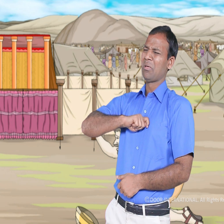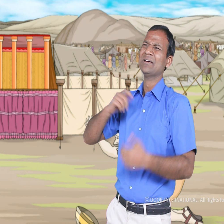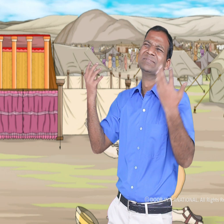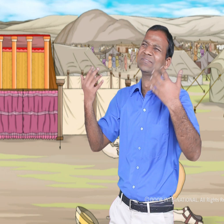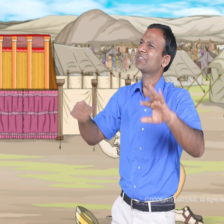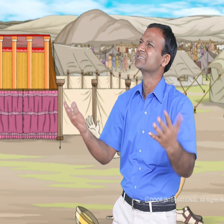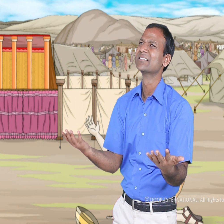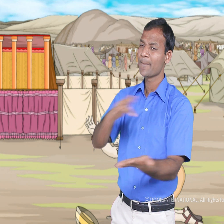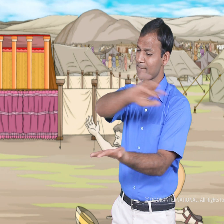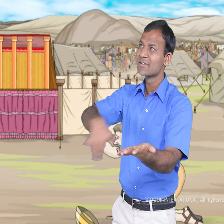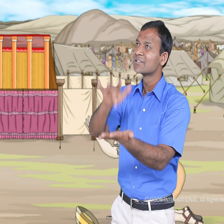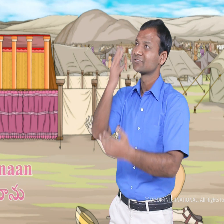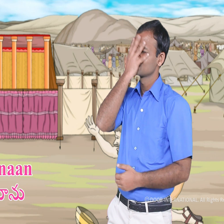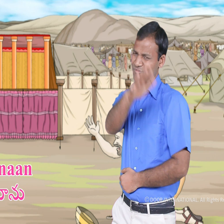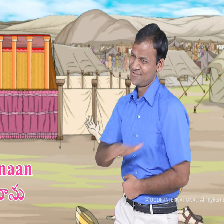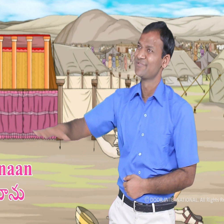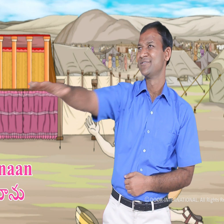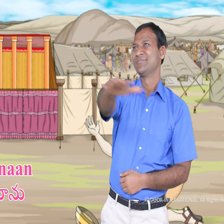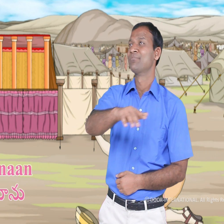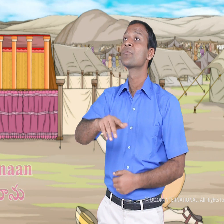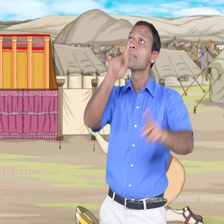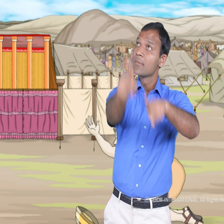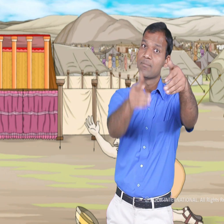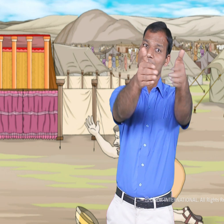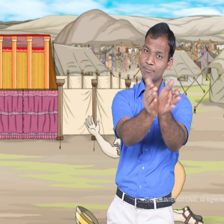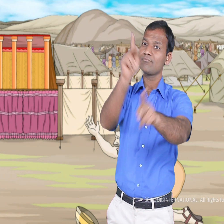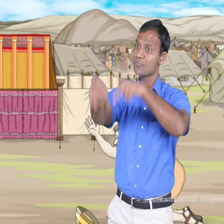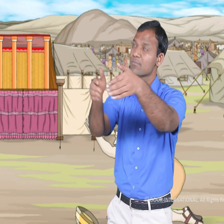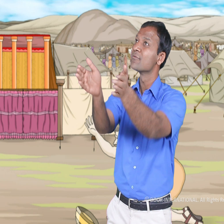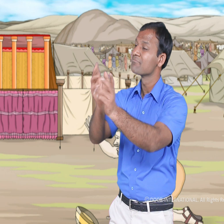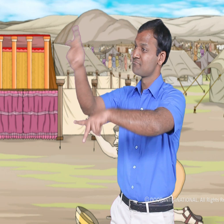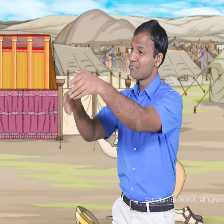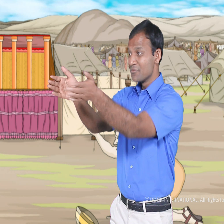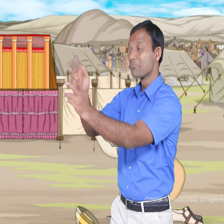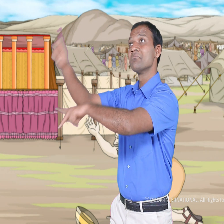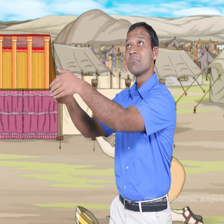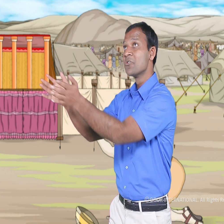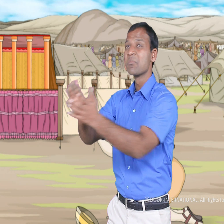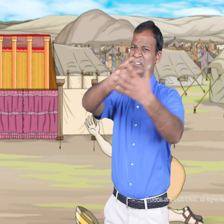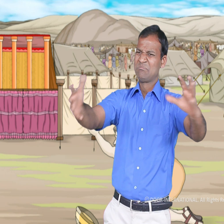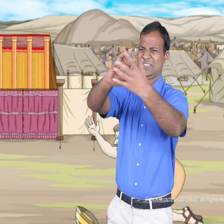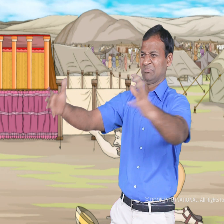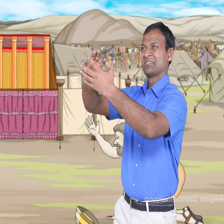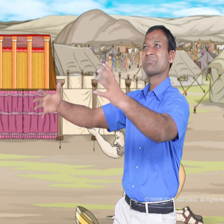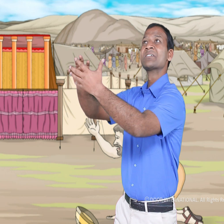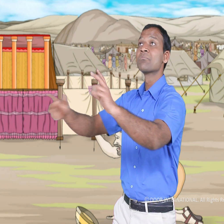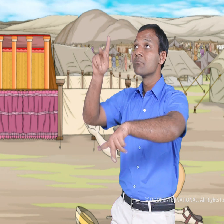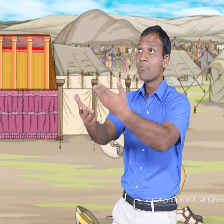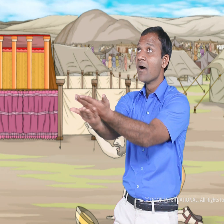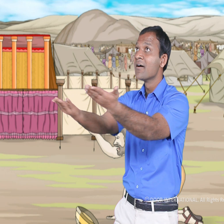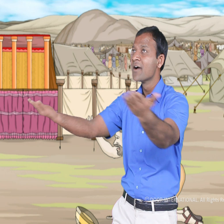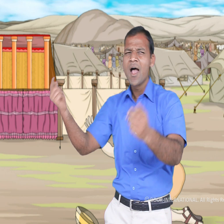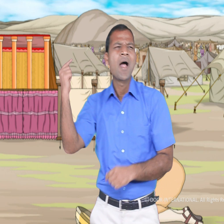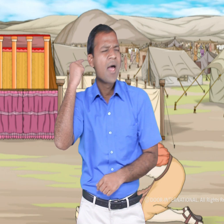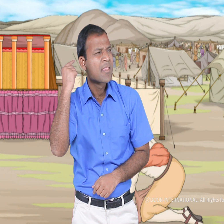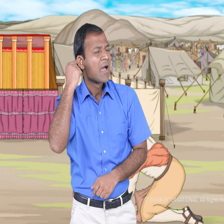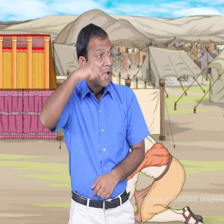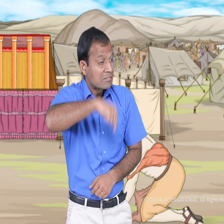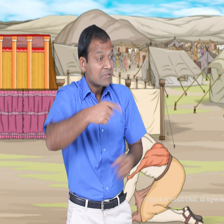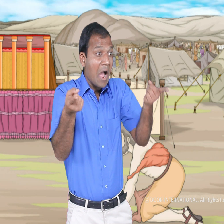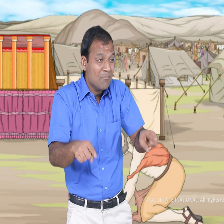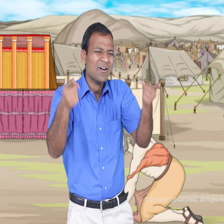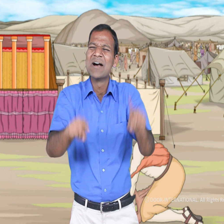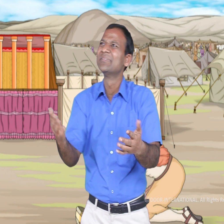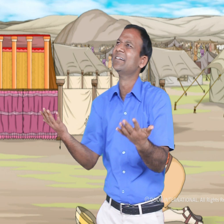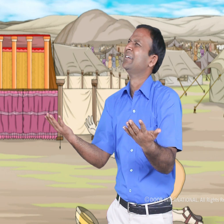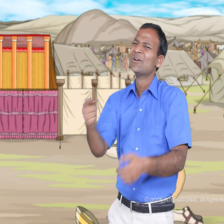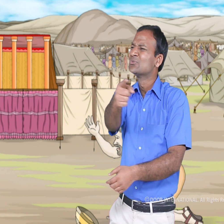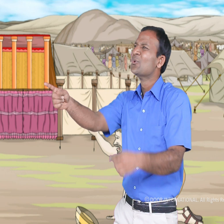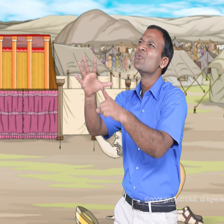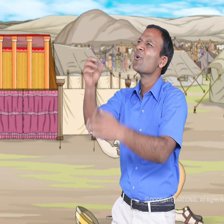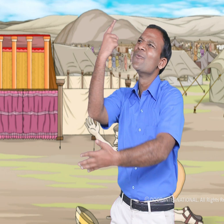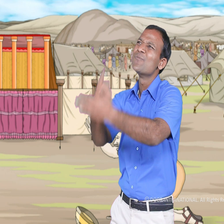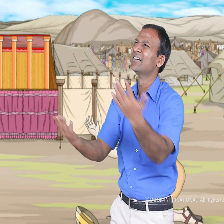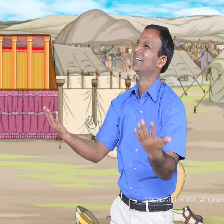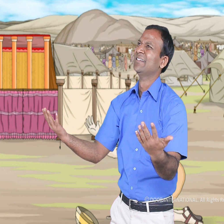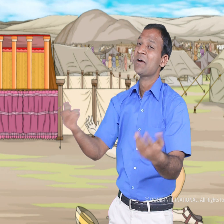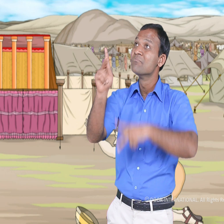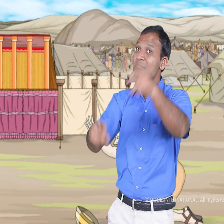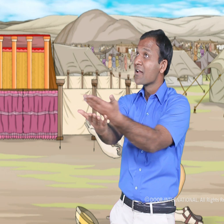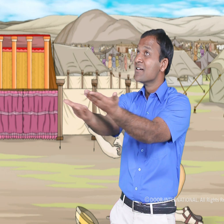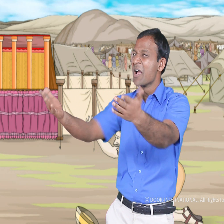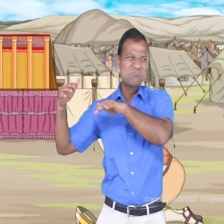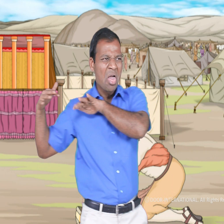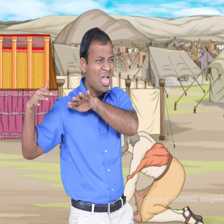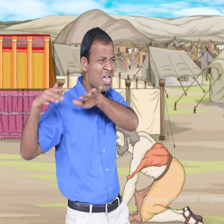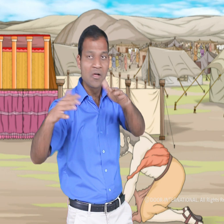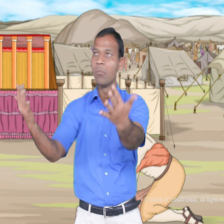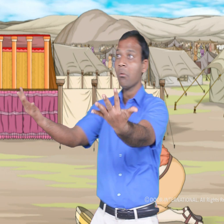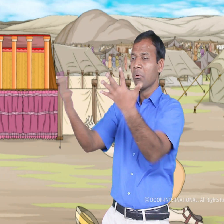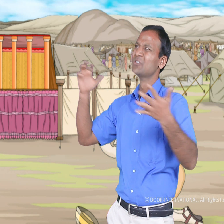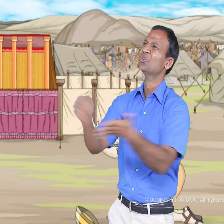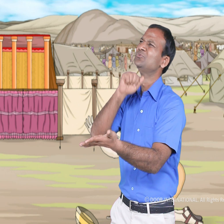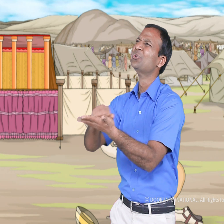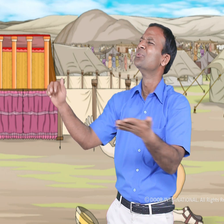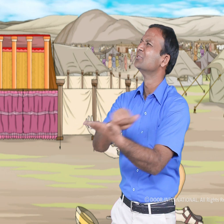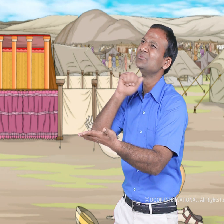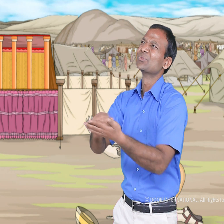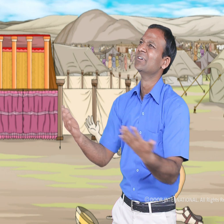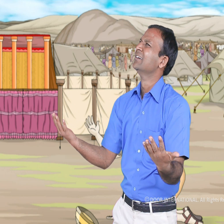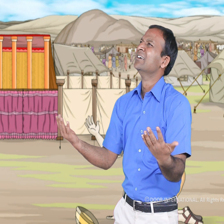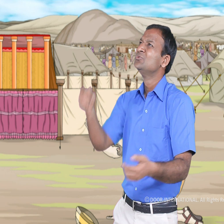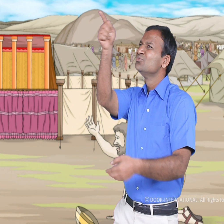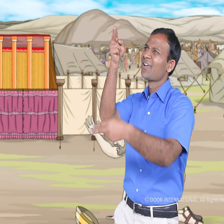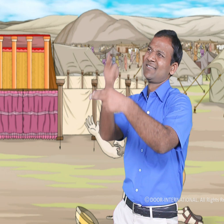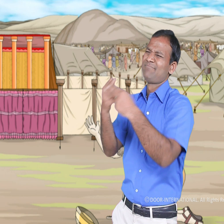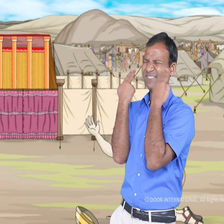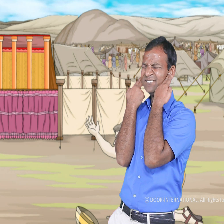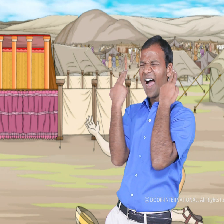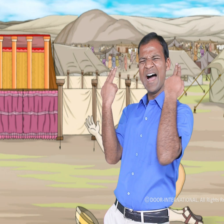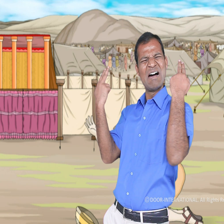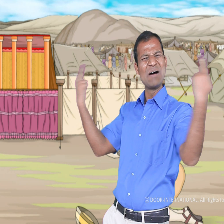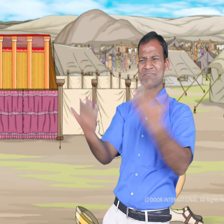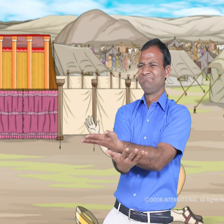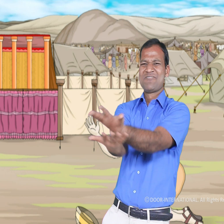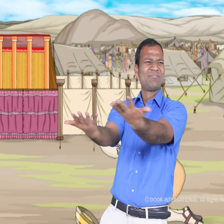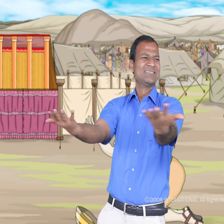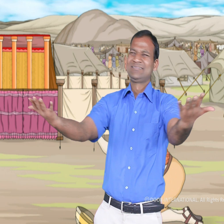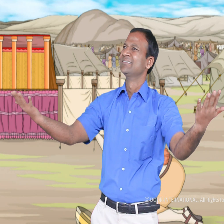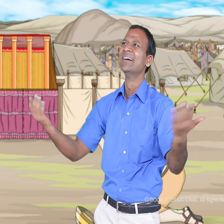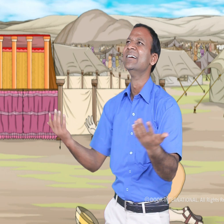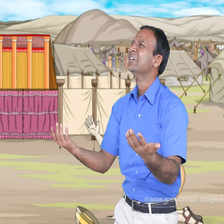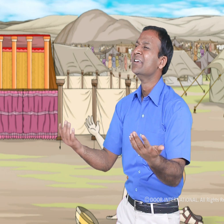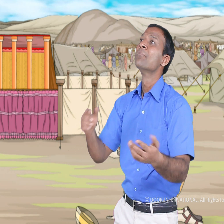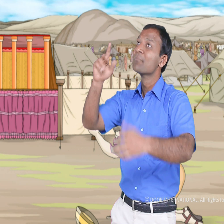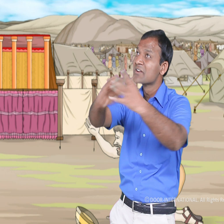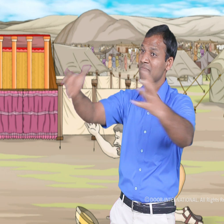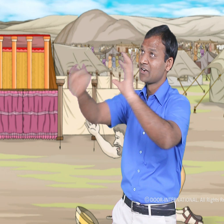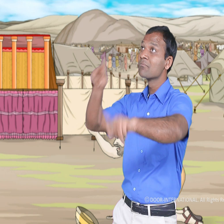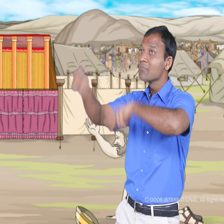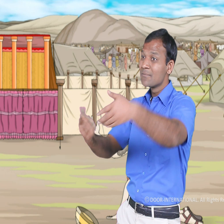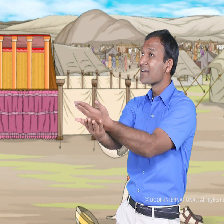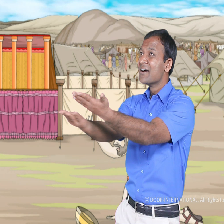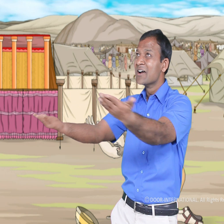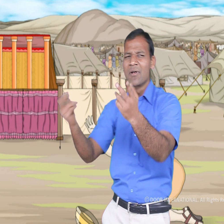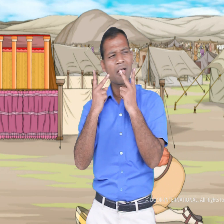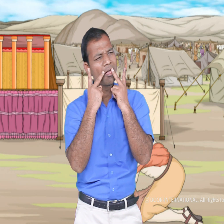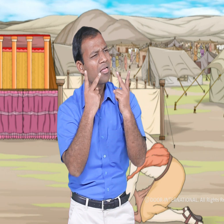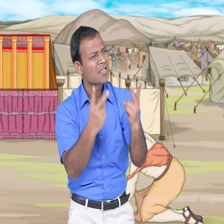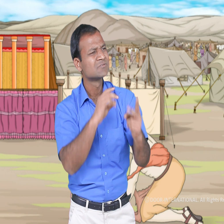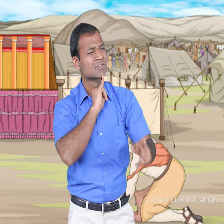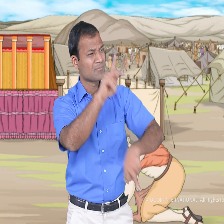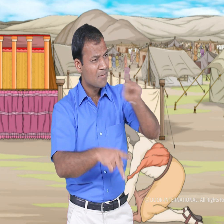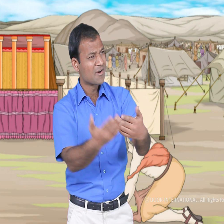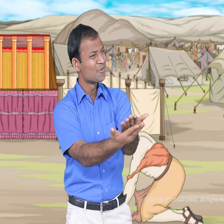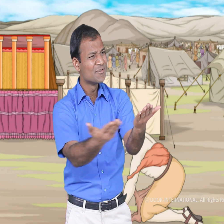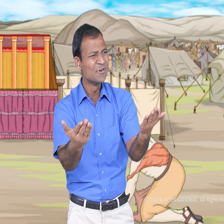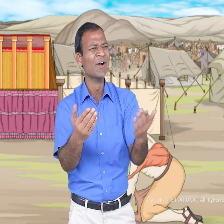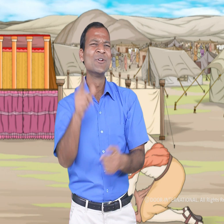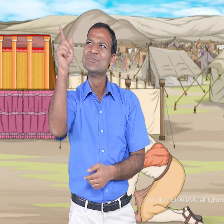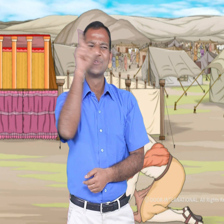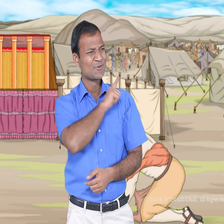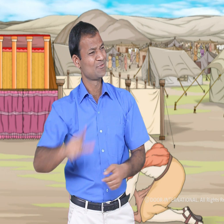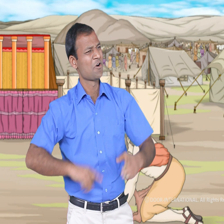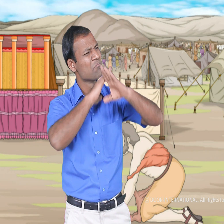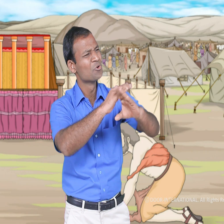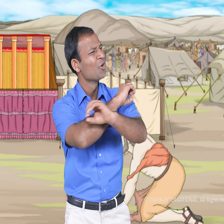When the Canaanites and all who live in the land hear about this, they will surround us and wipe out our name from the earth.